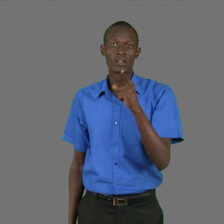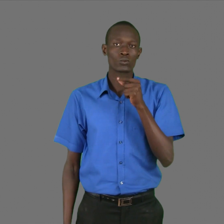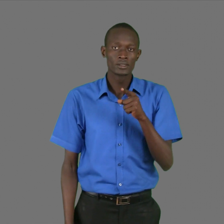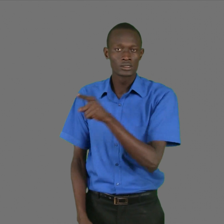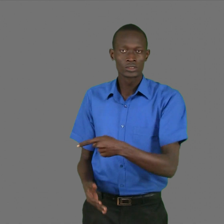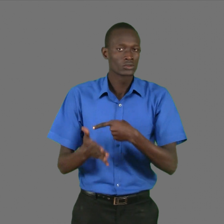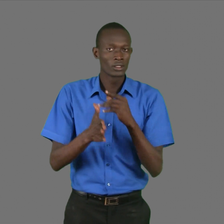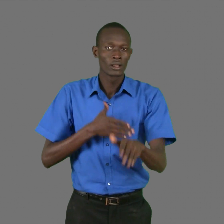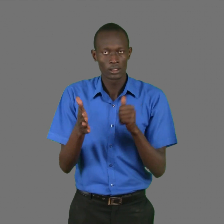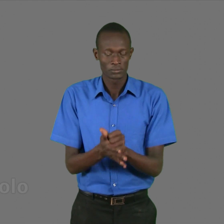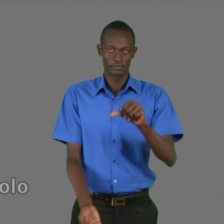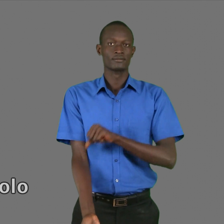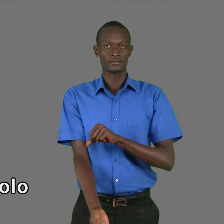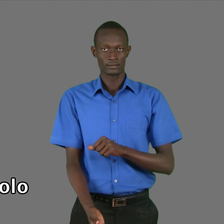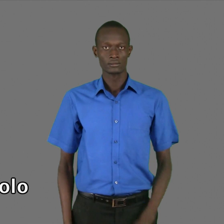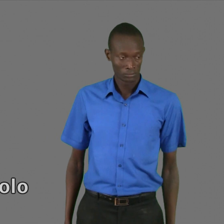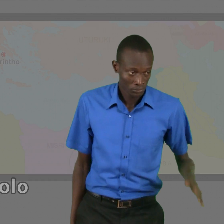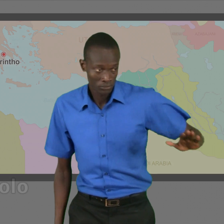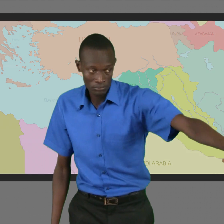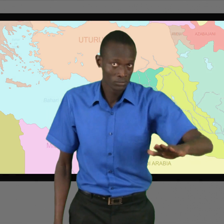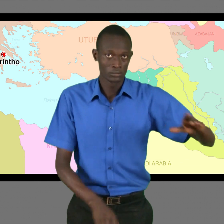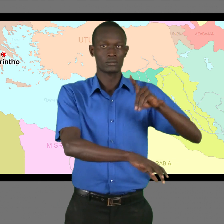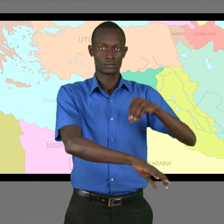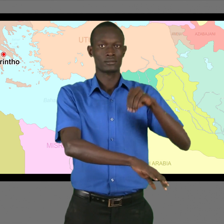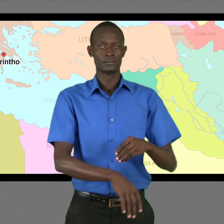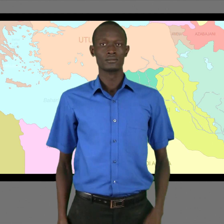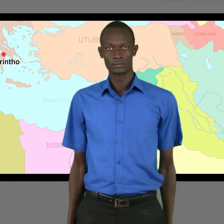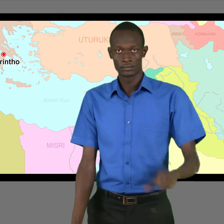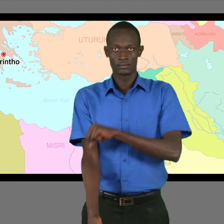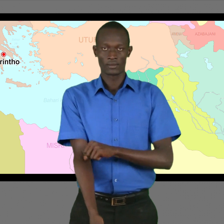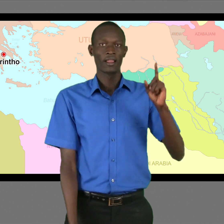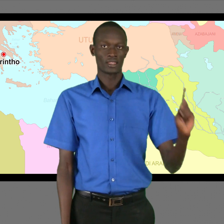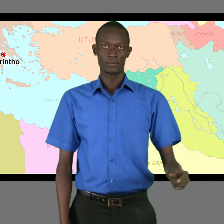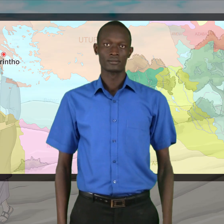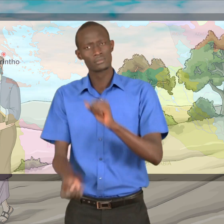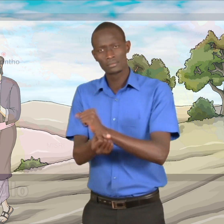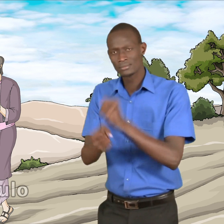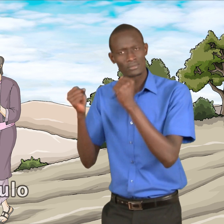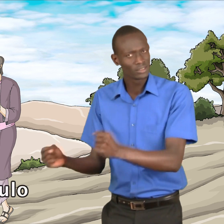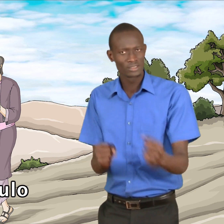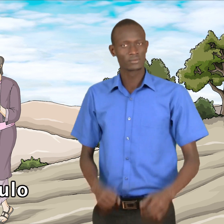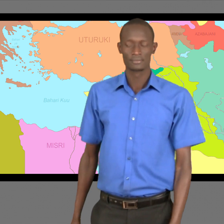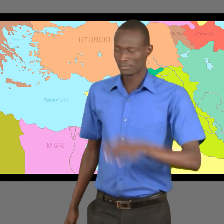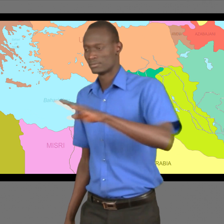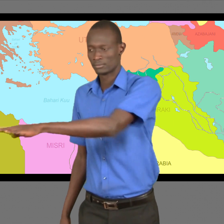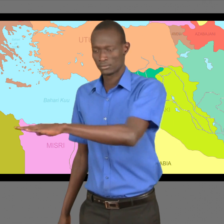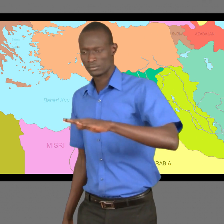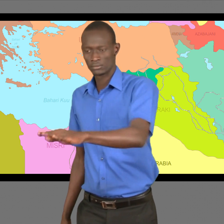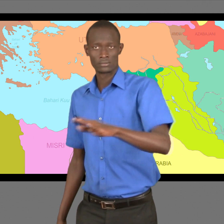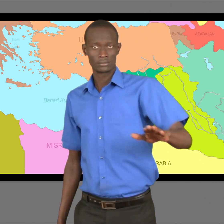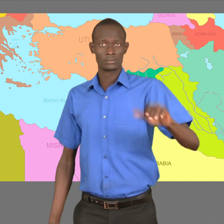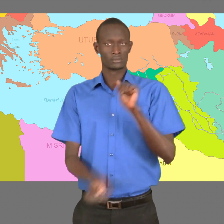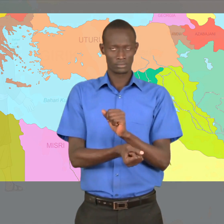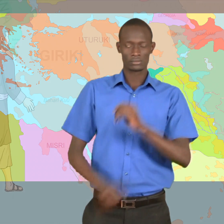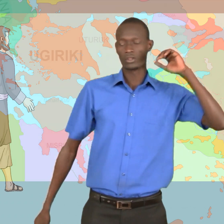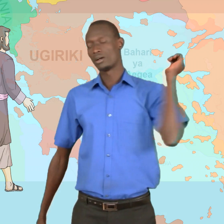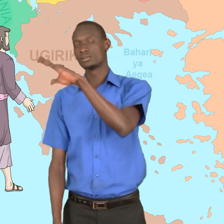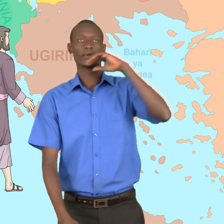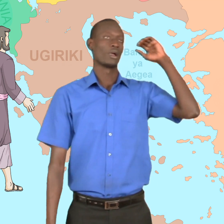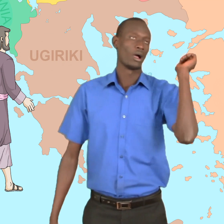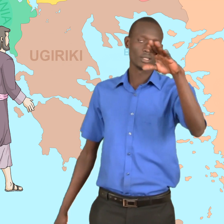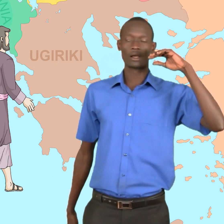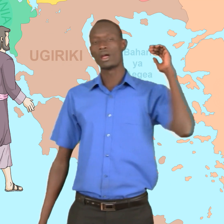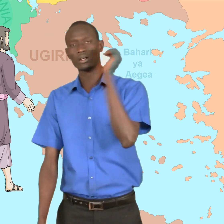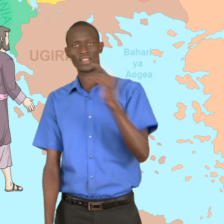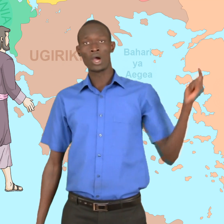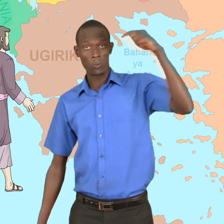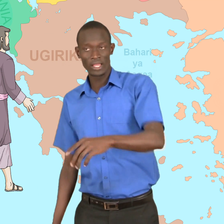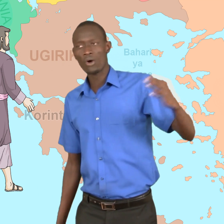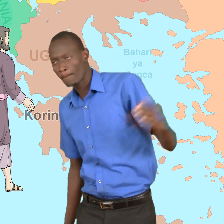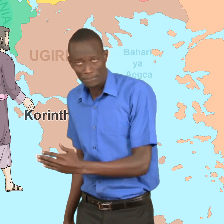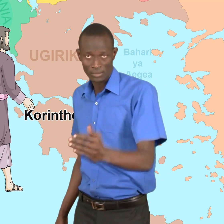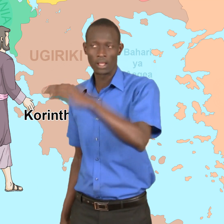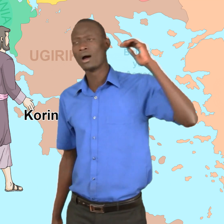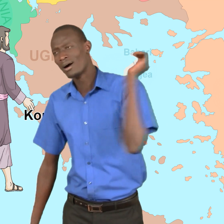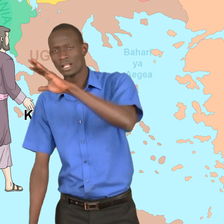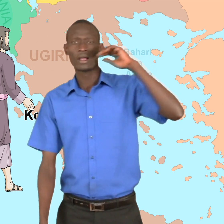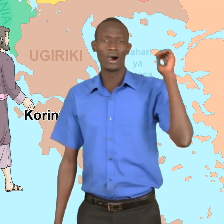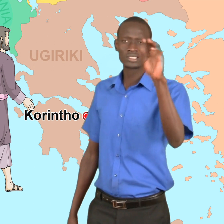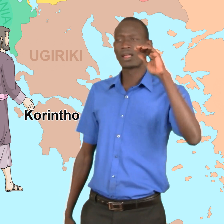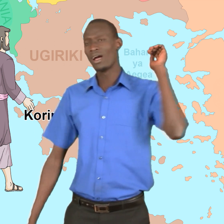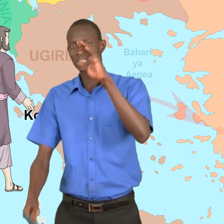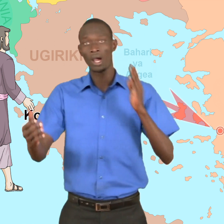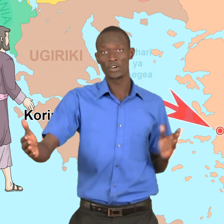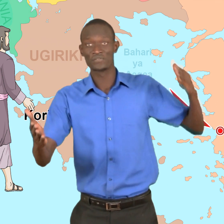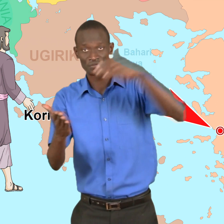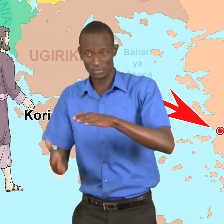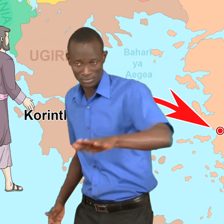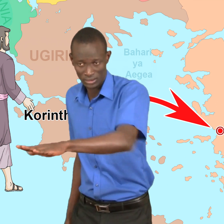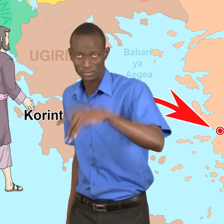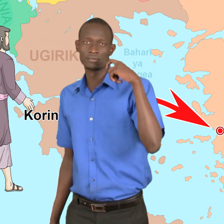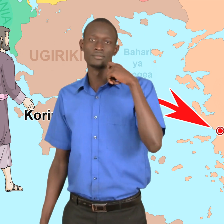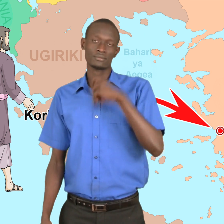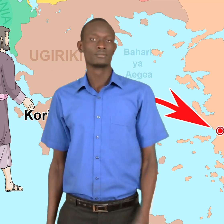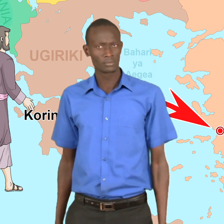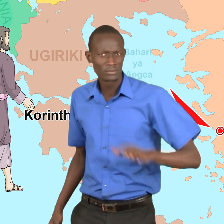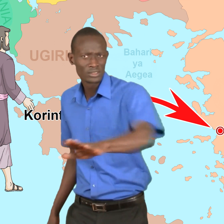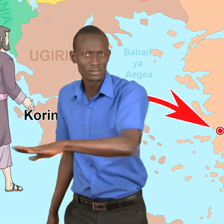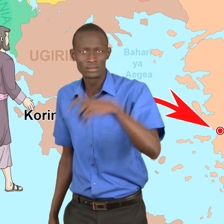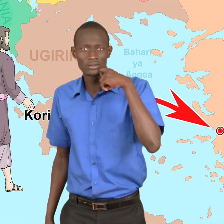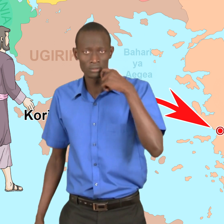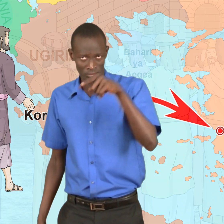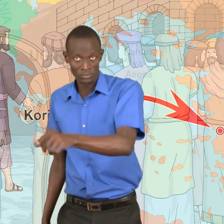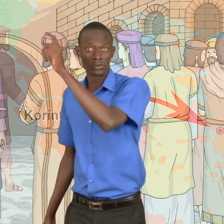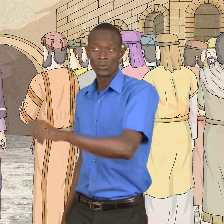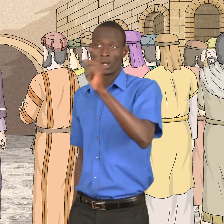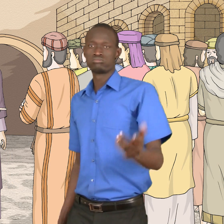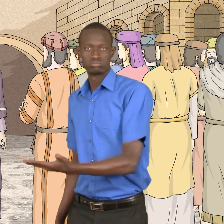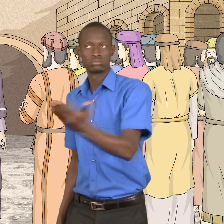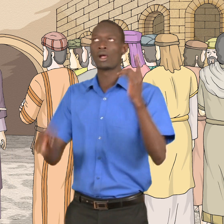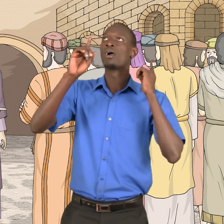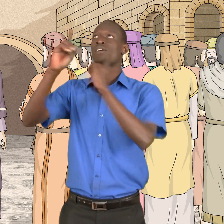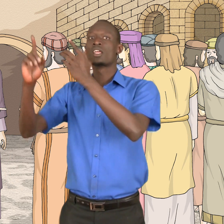While Apollos was at Corinth, Paul passed through the interior and came to Ephesus.